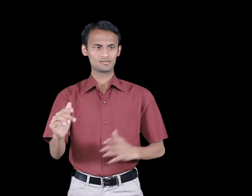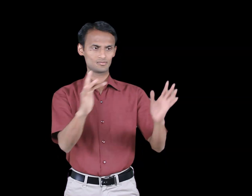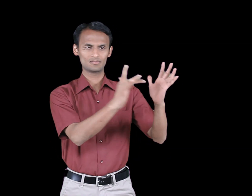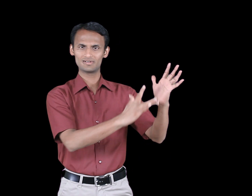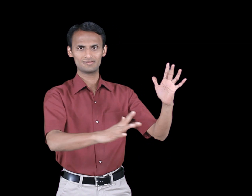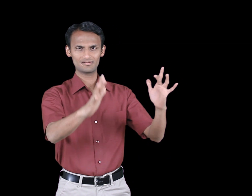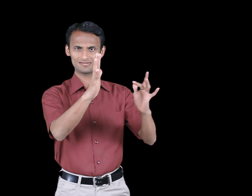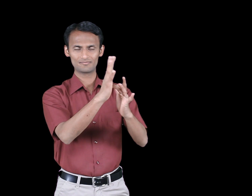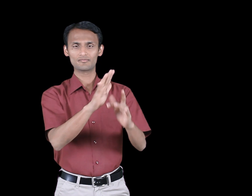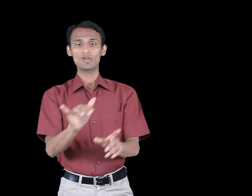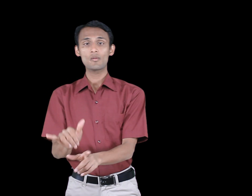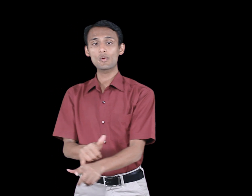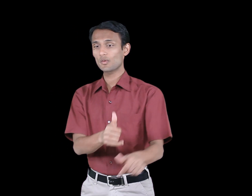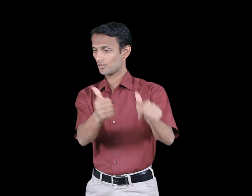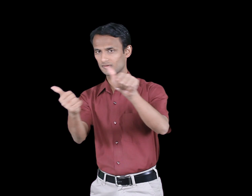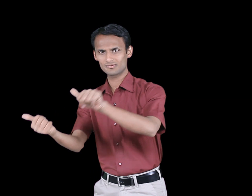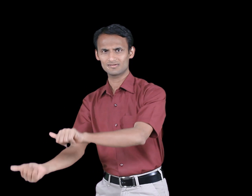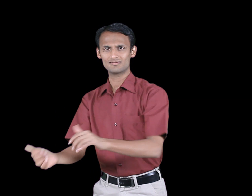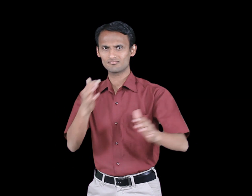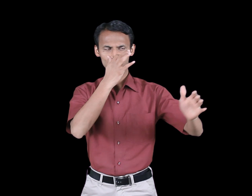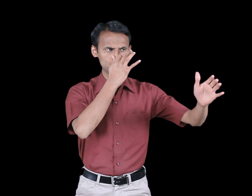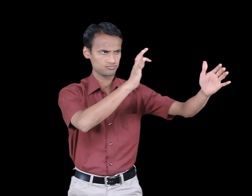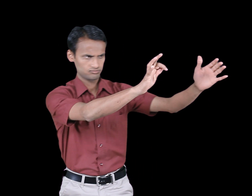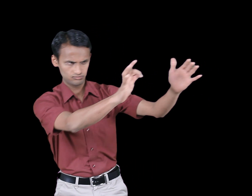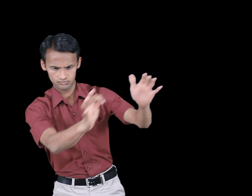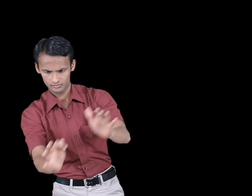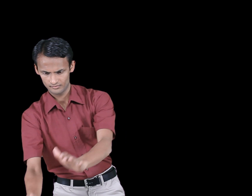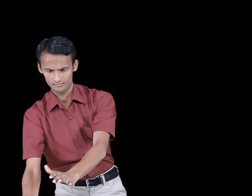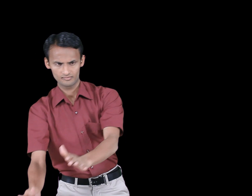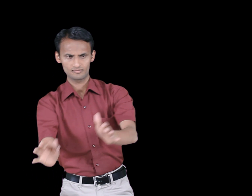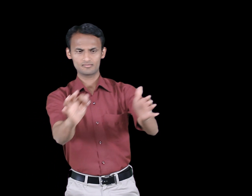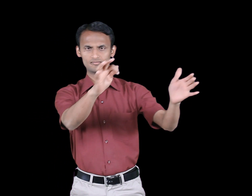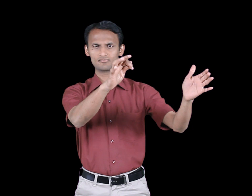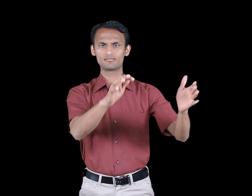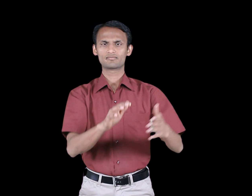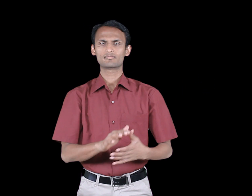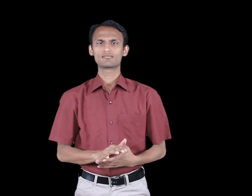John the Baptist baptizes Jesus